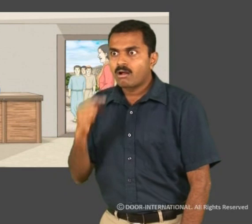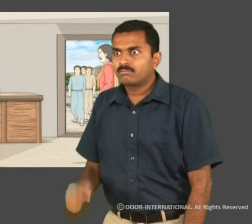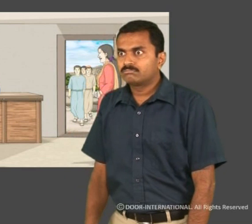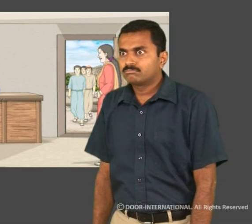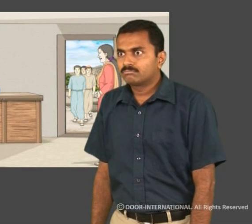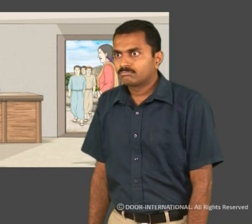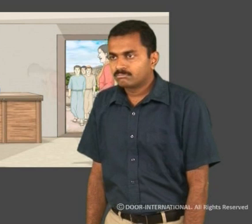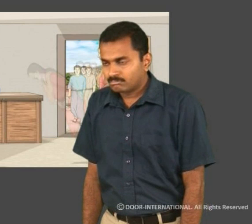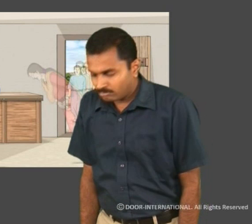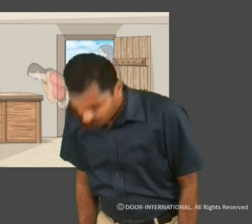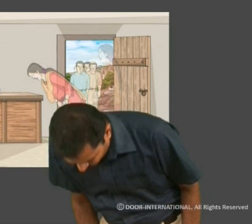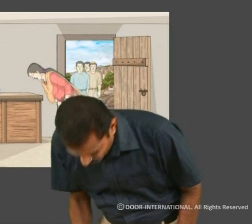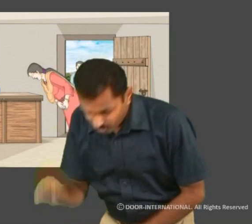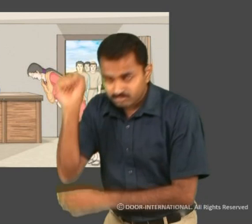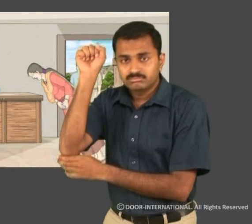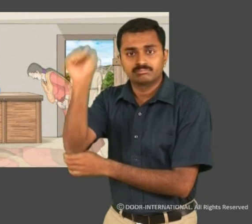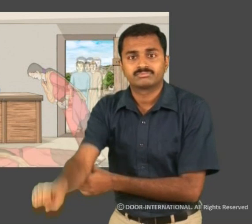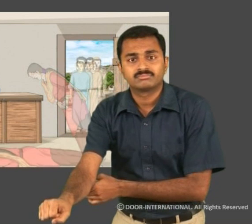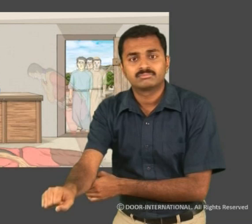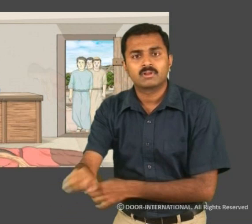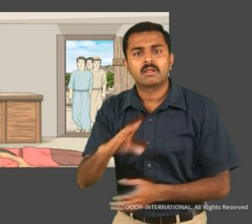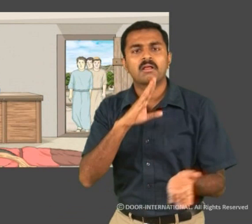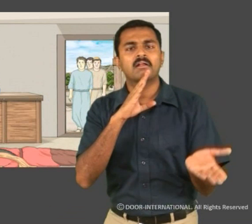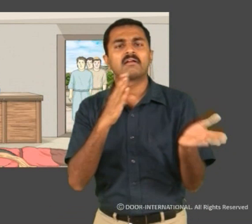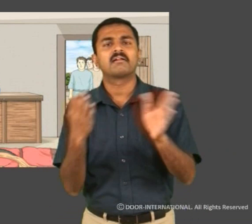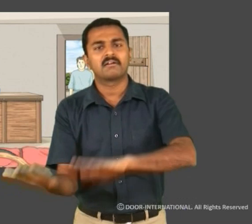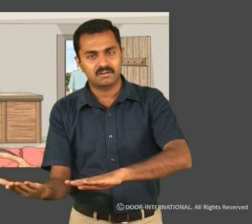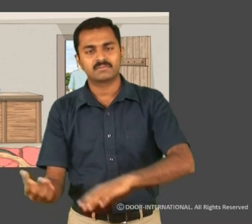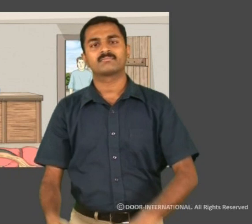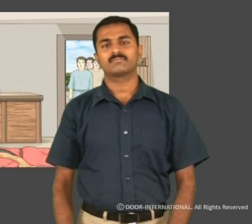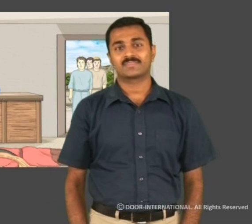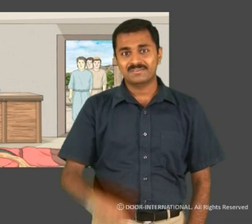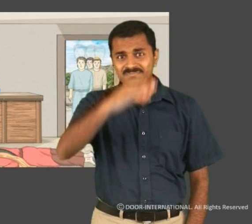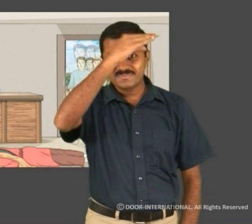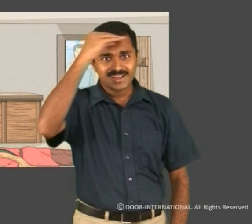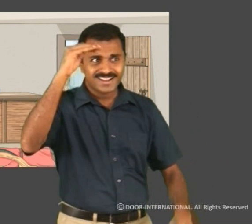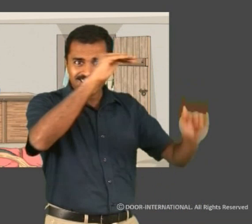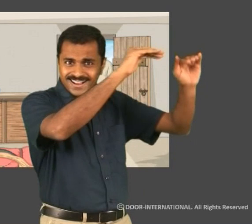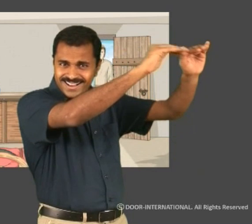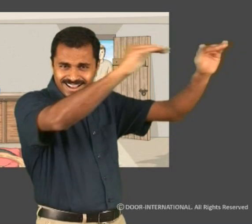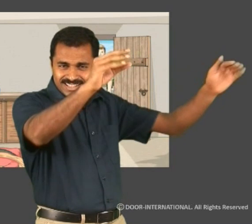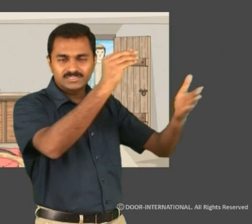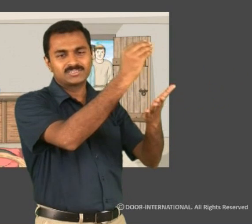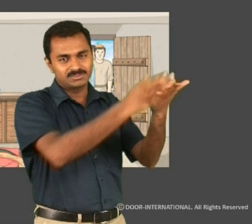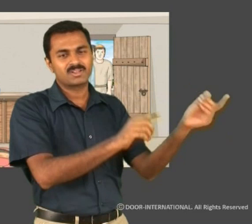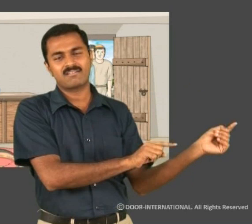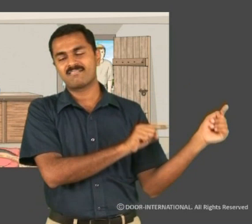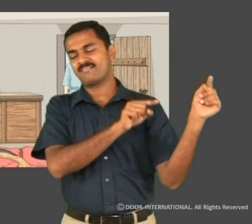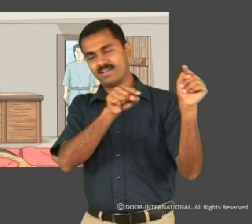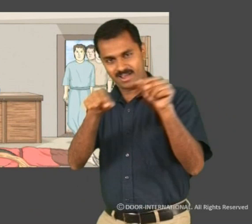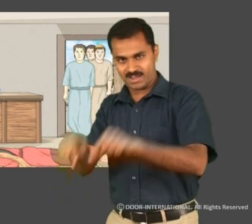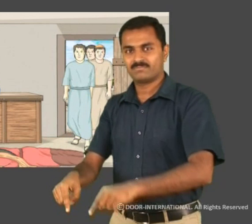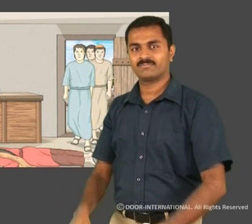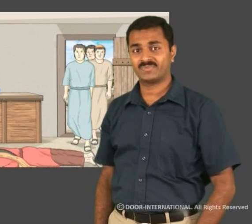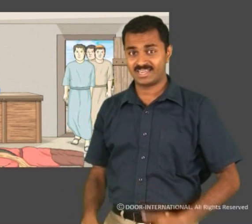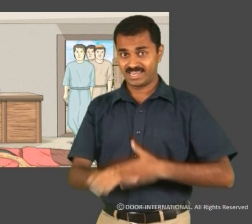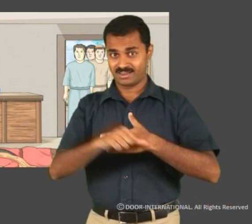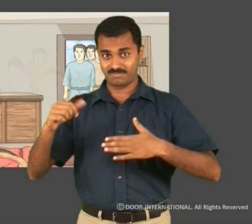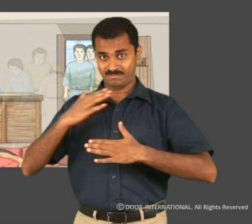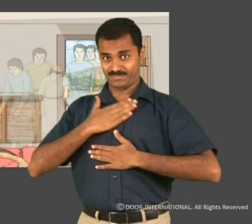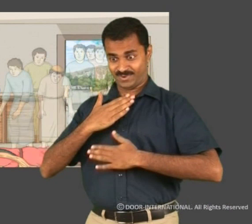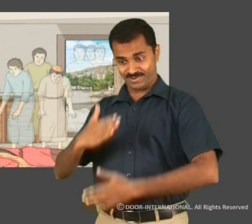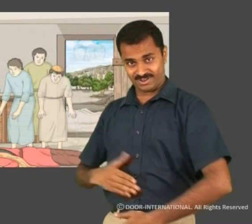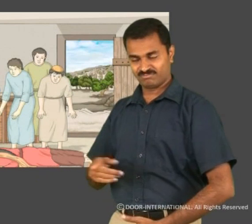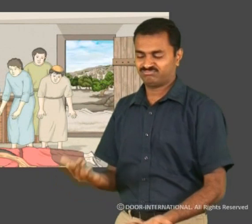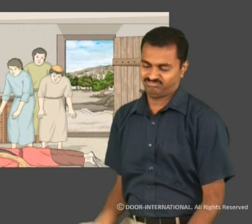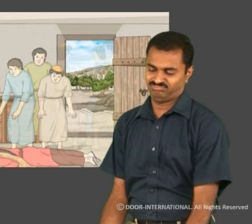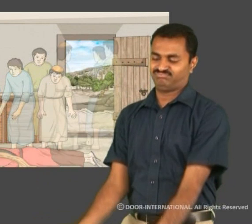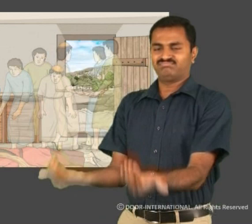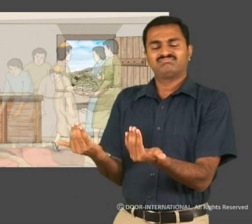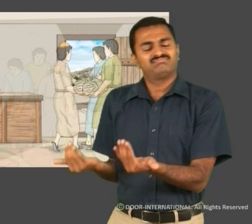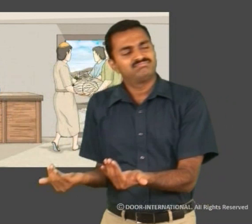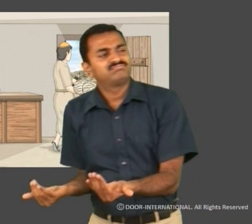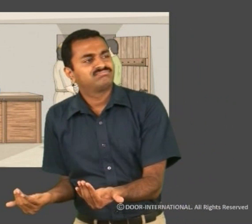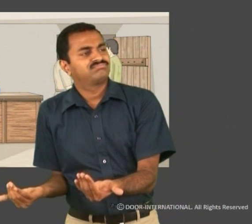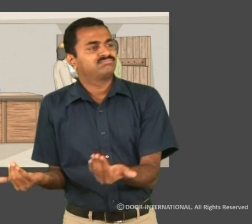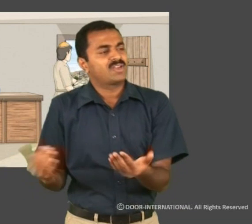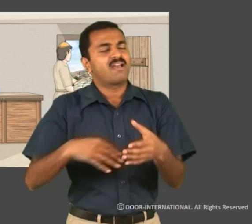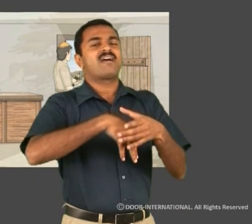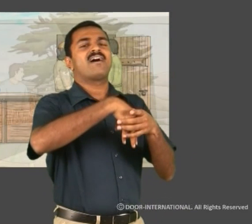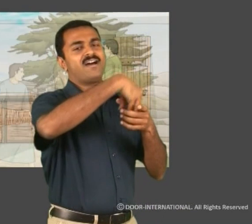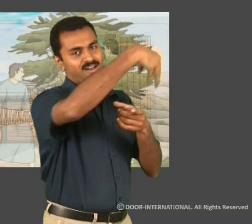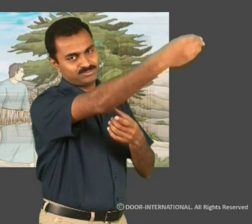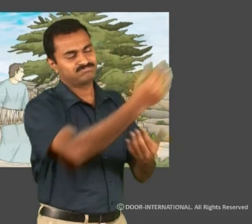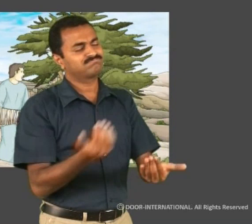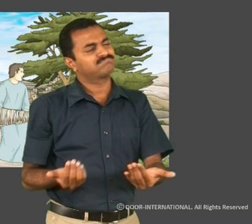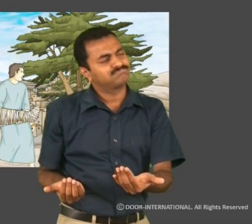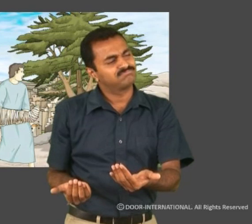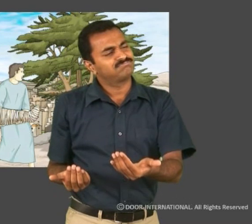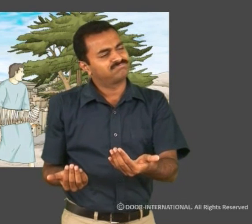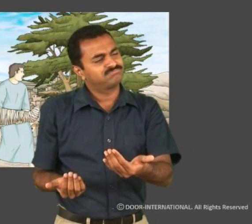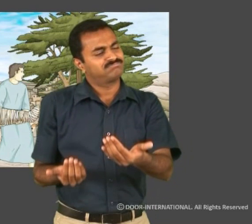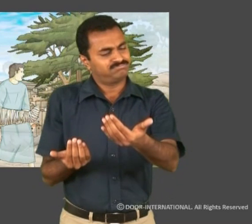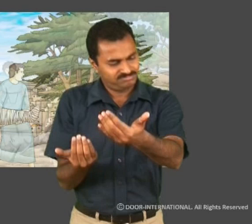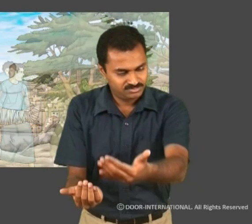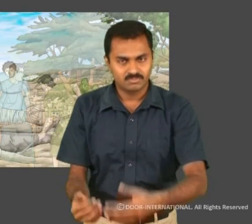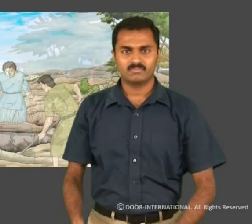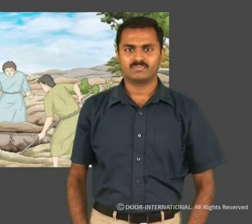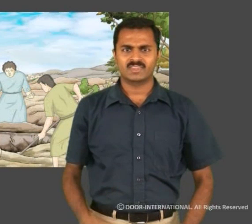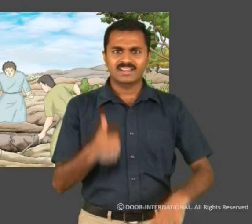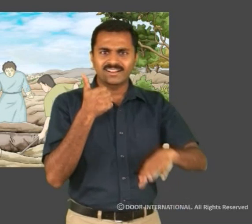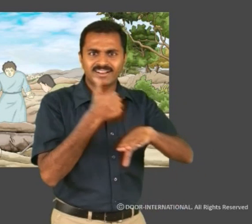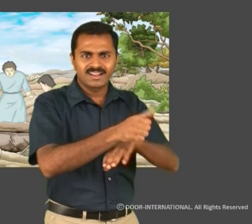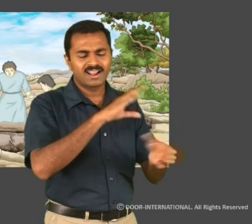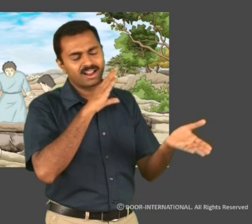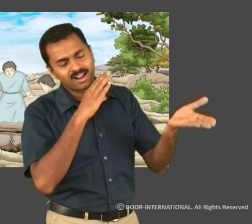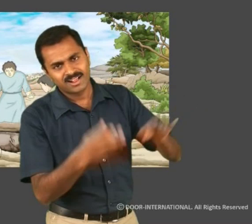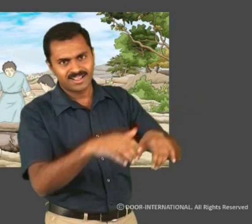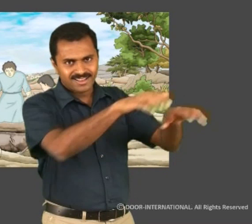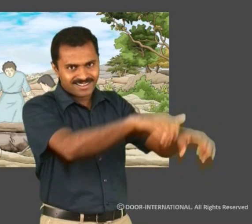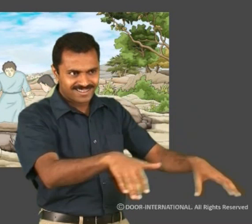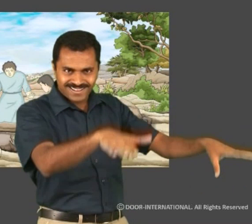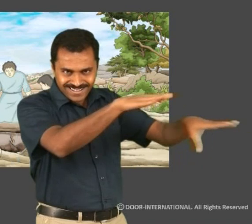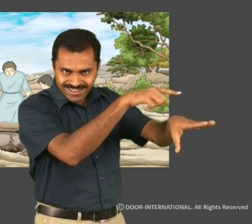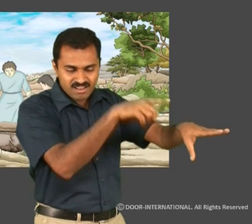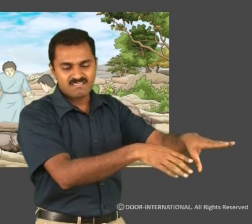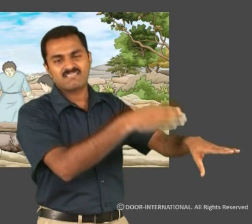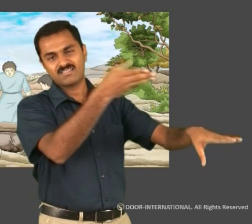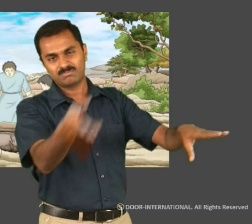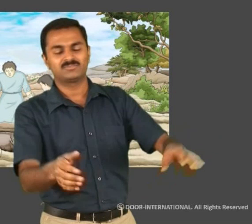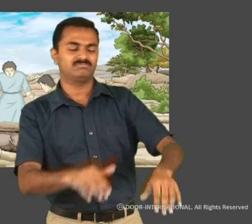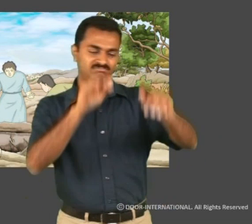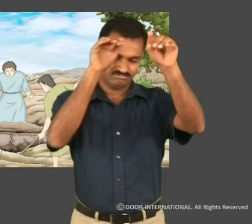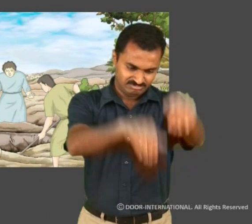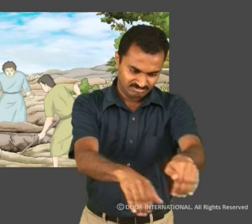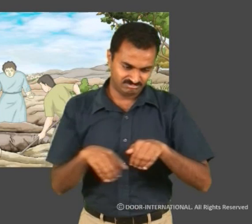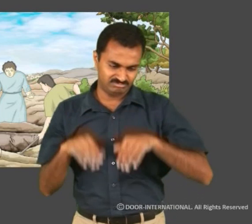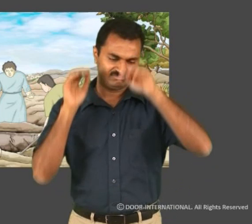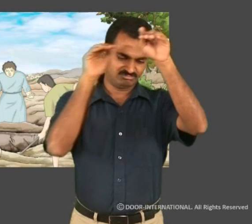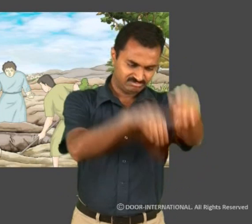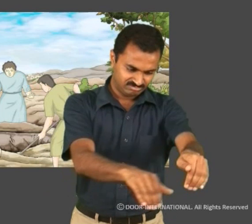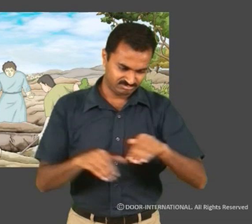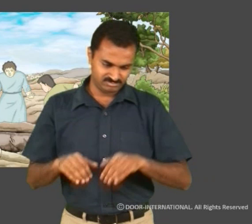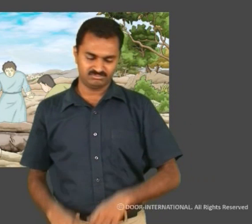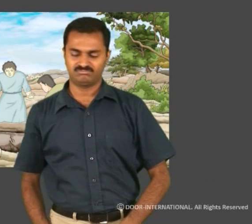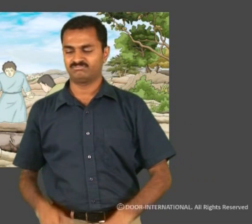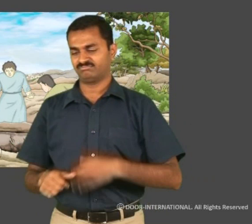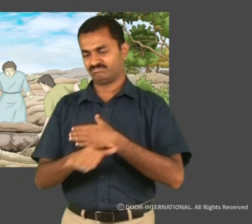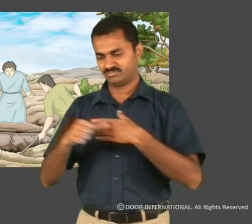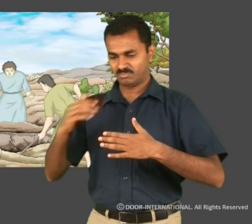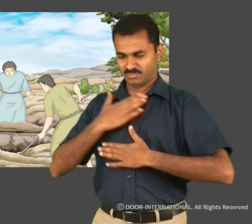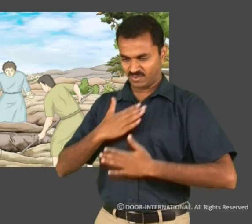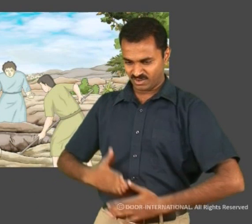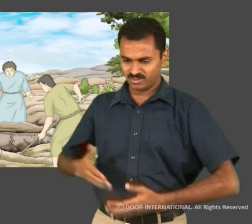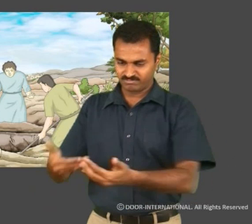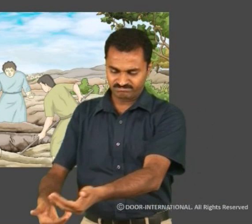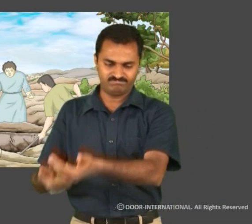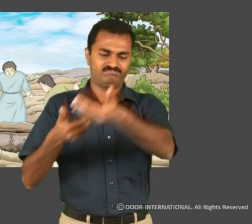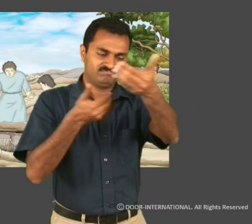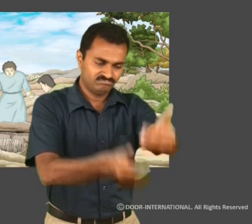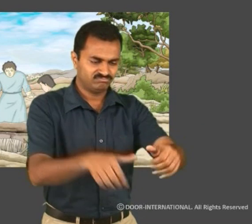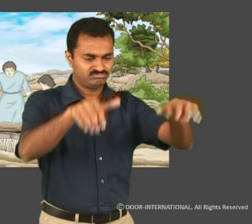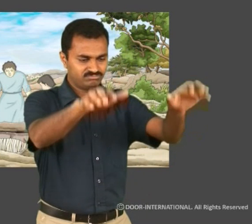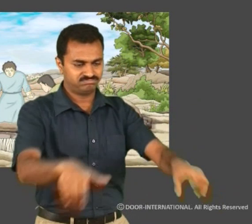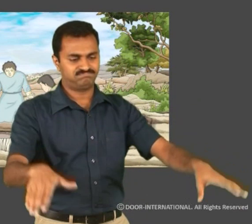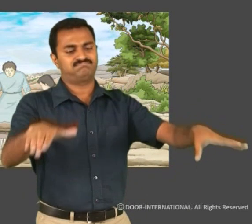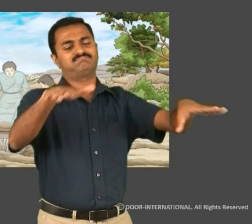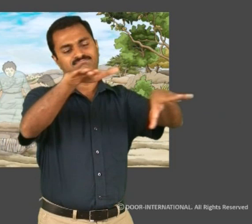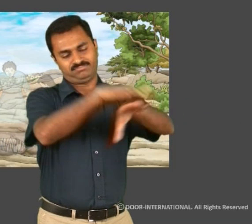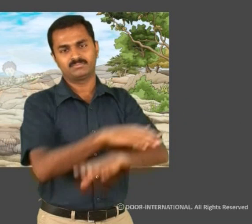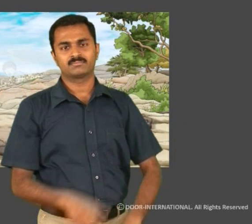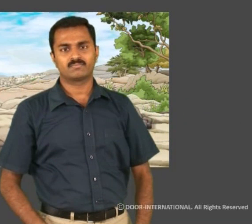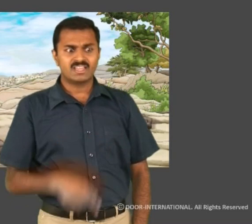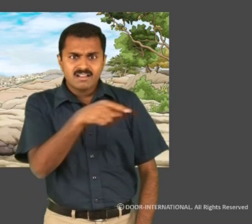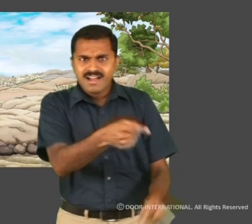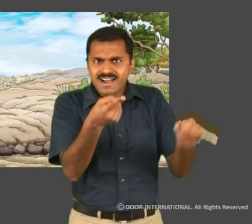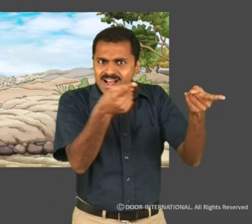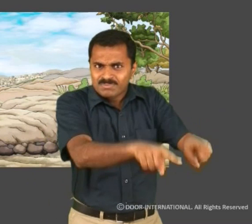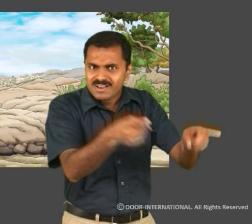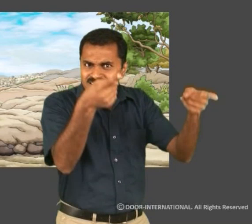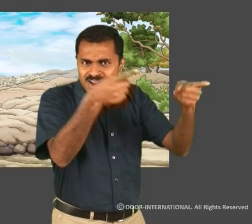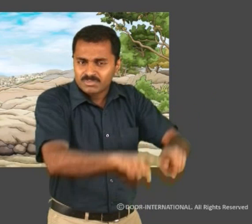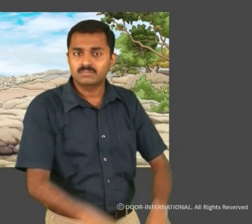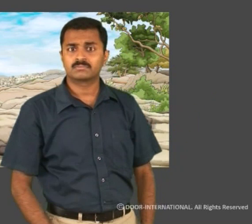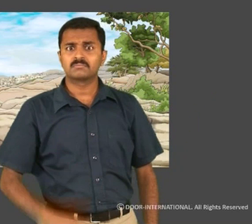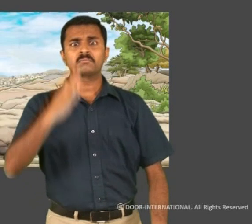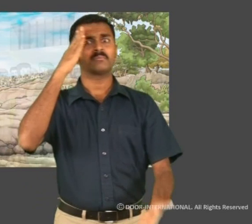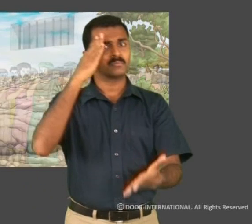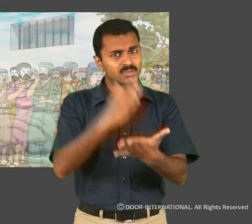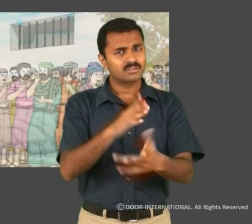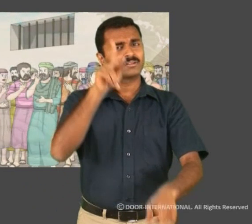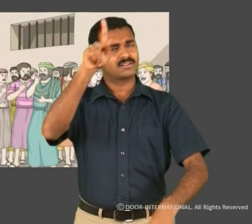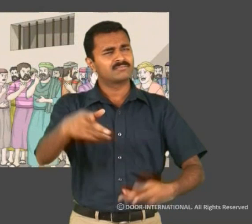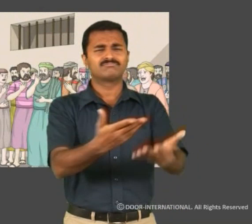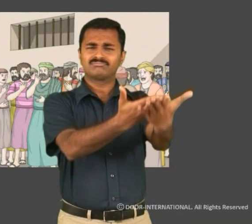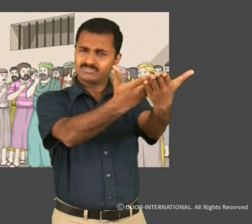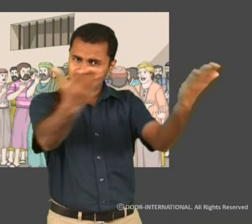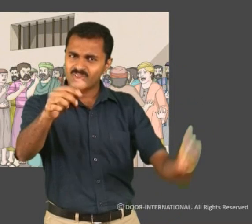At that instant she fell down at his feet and died. Then the young men came in and, finding her dead, carried her out and buried her beside her husband.